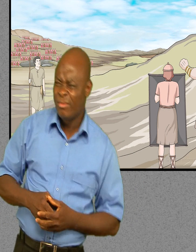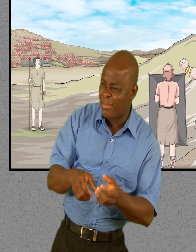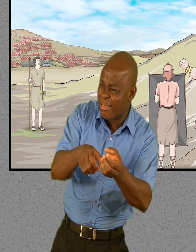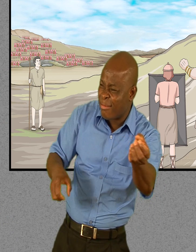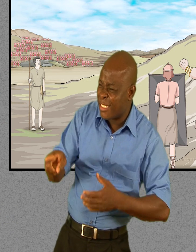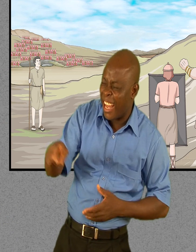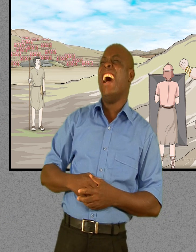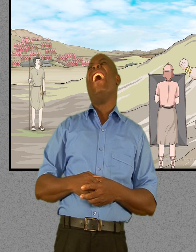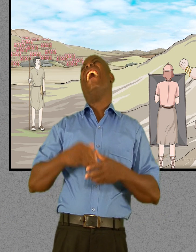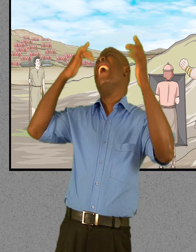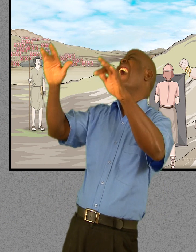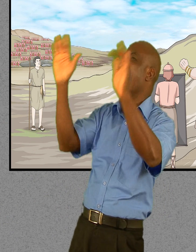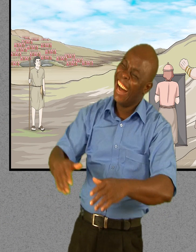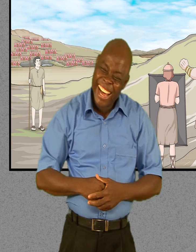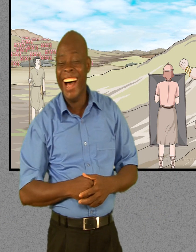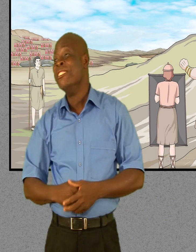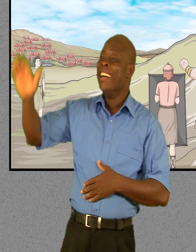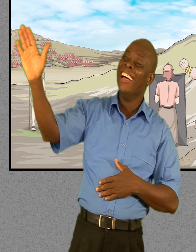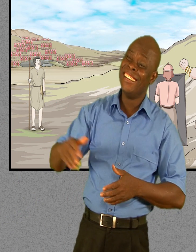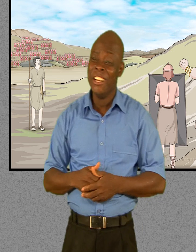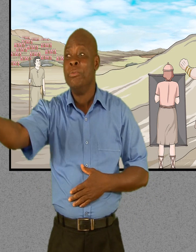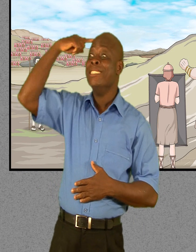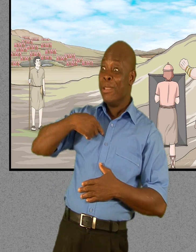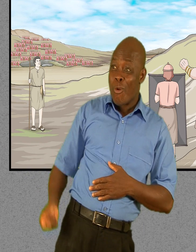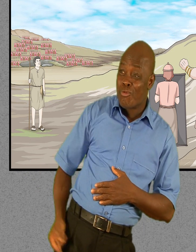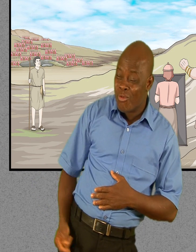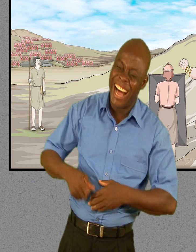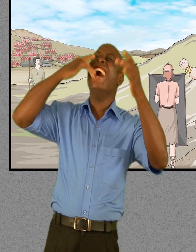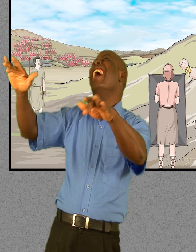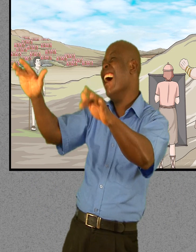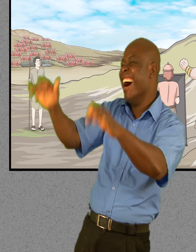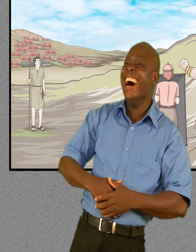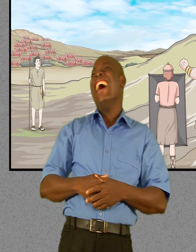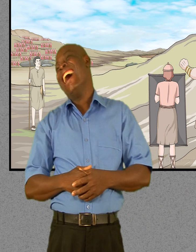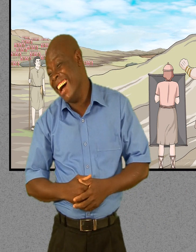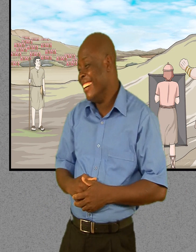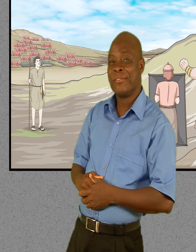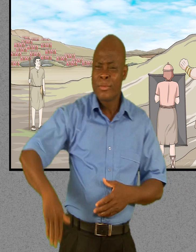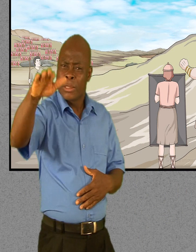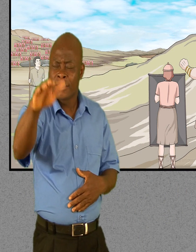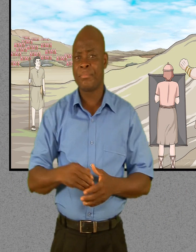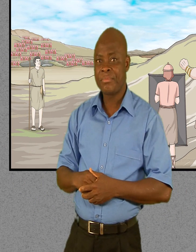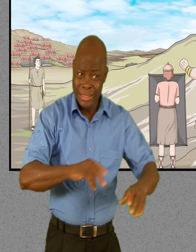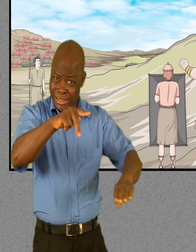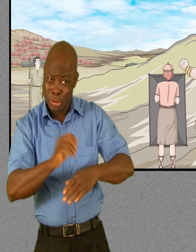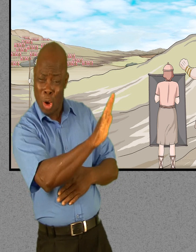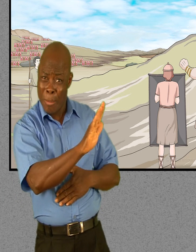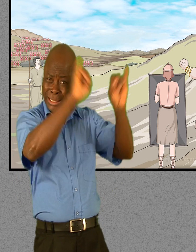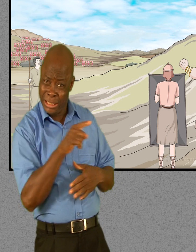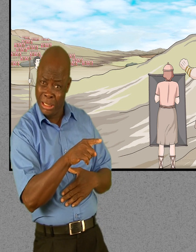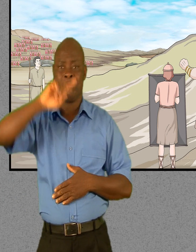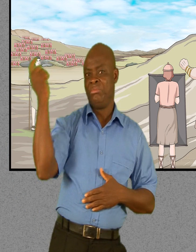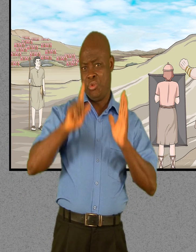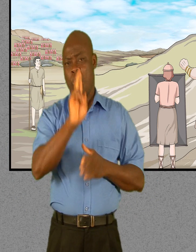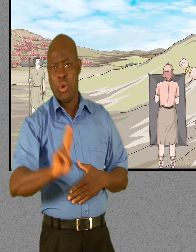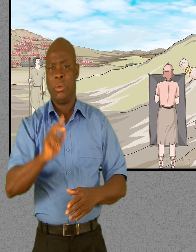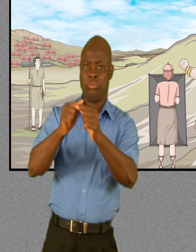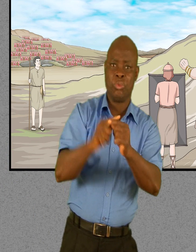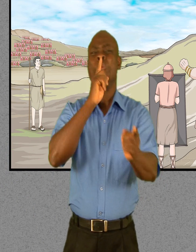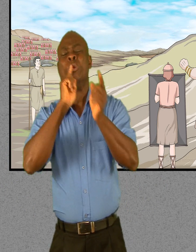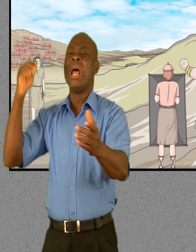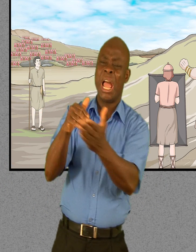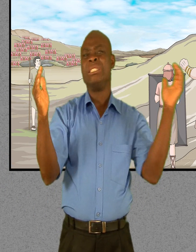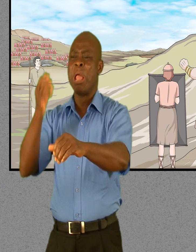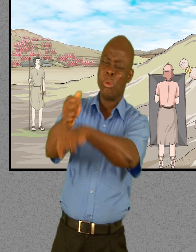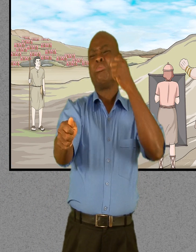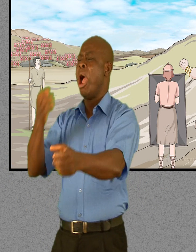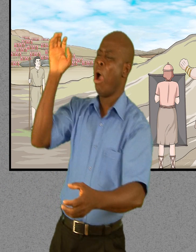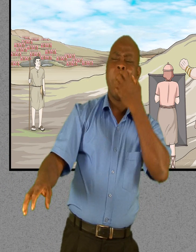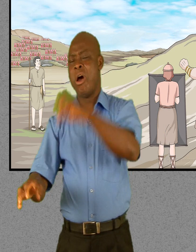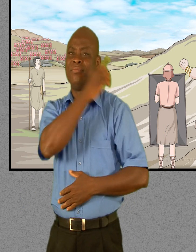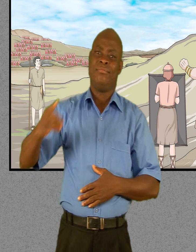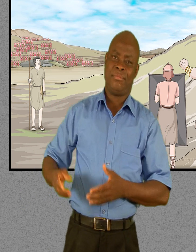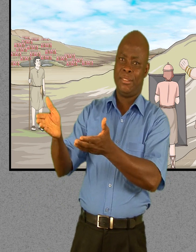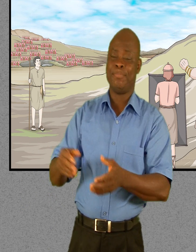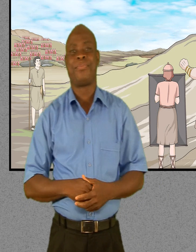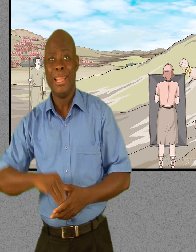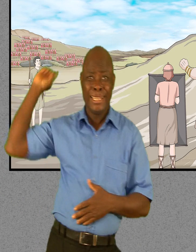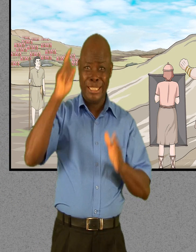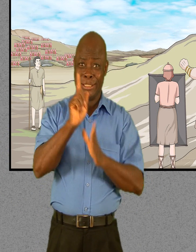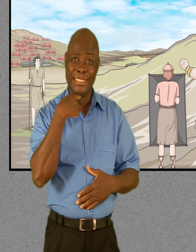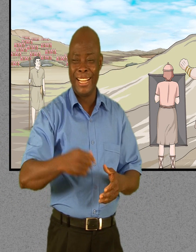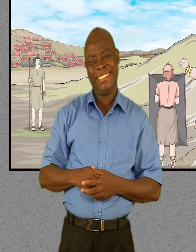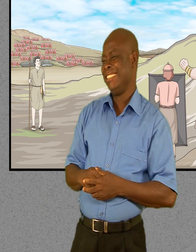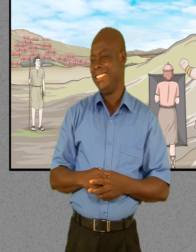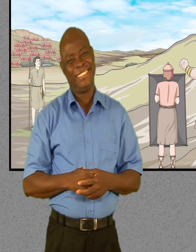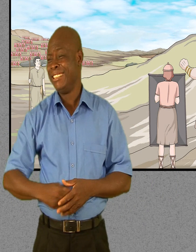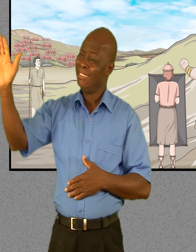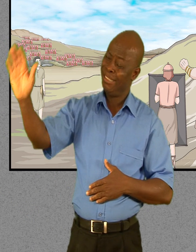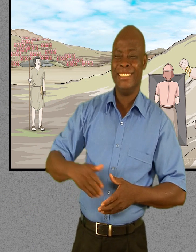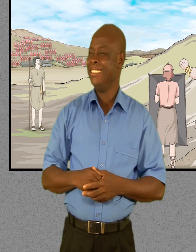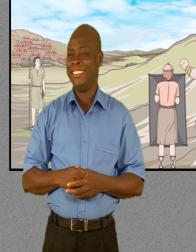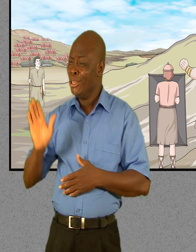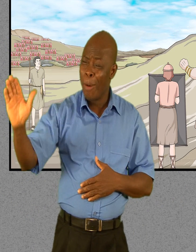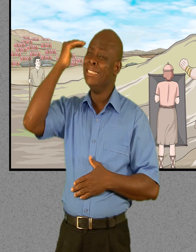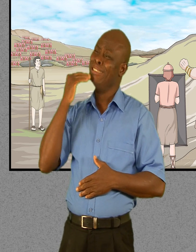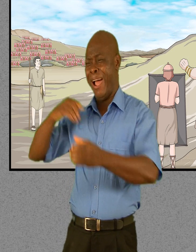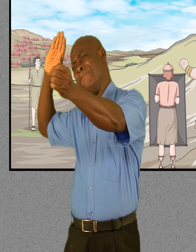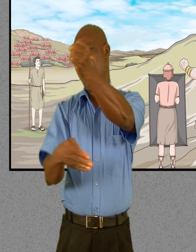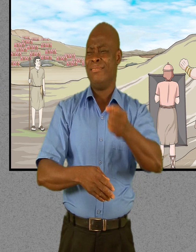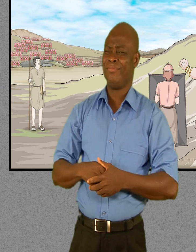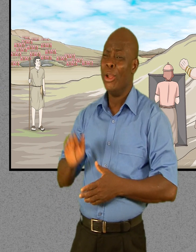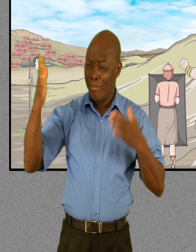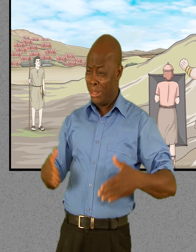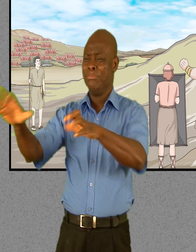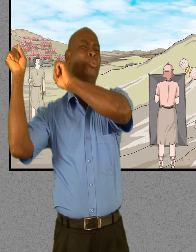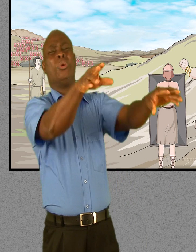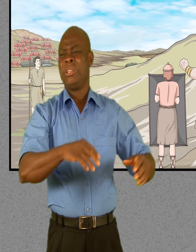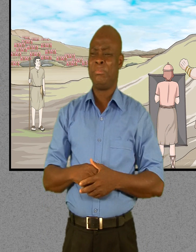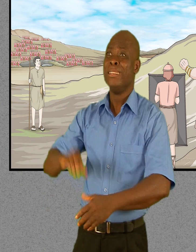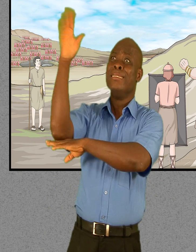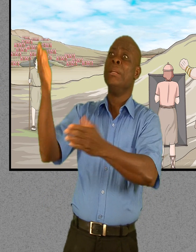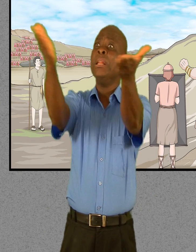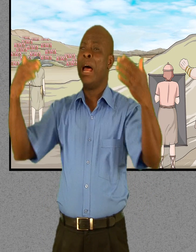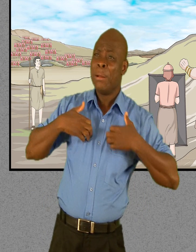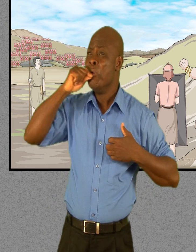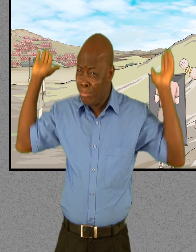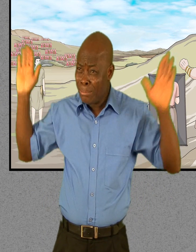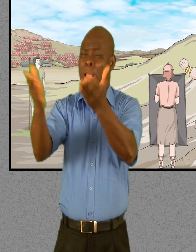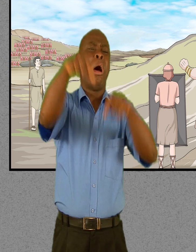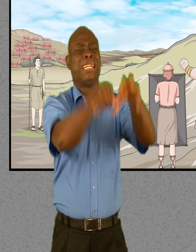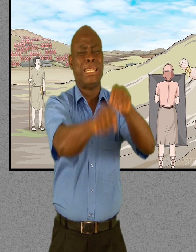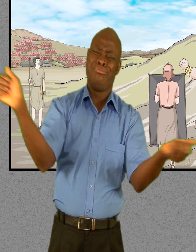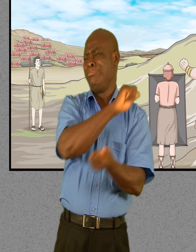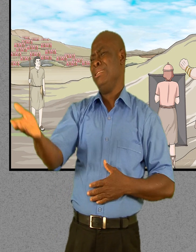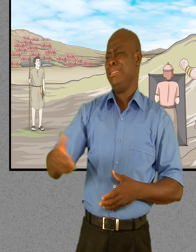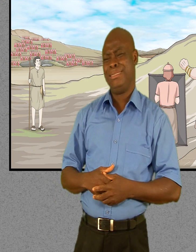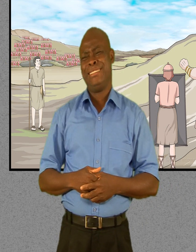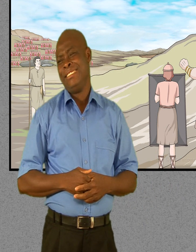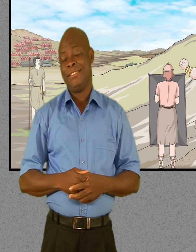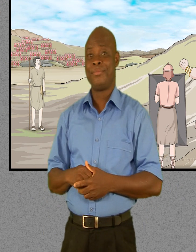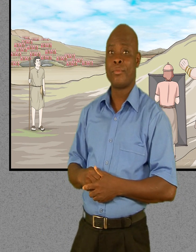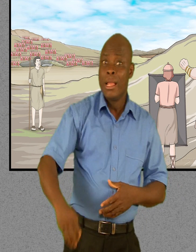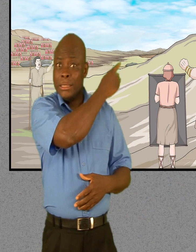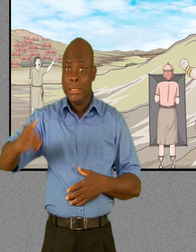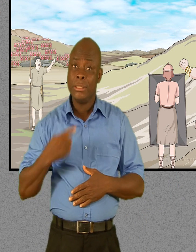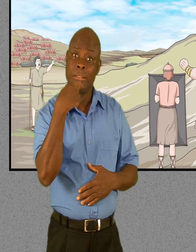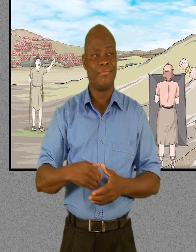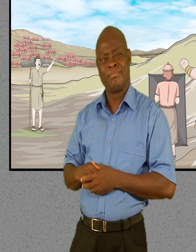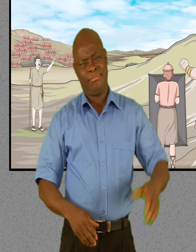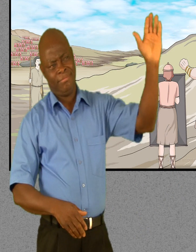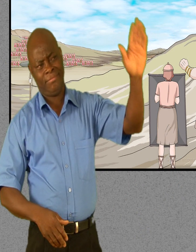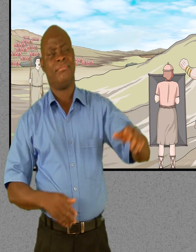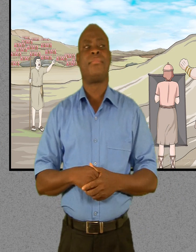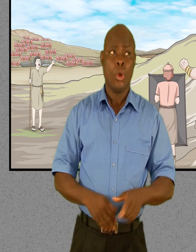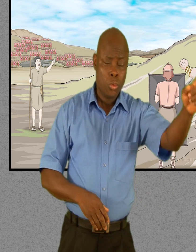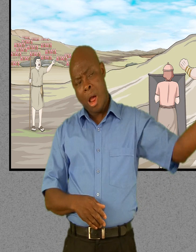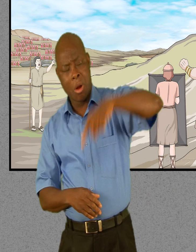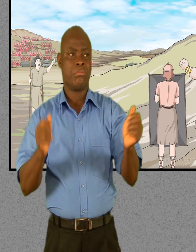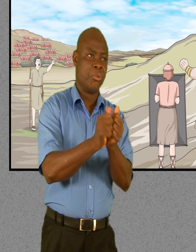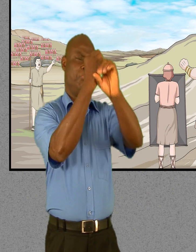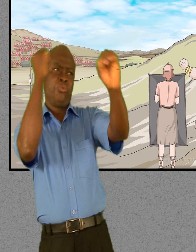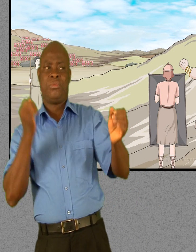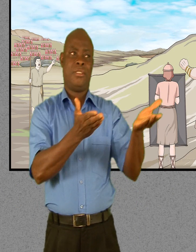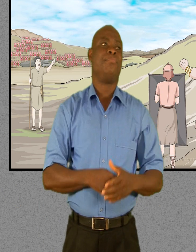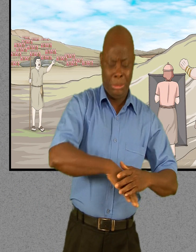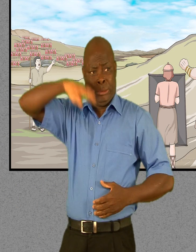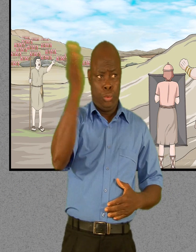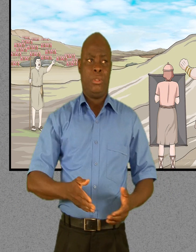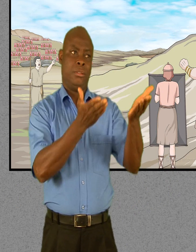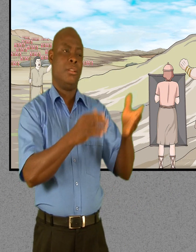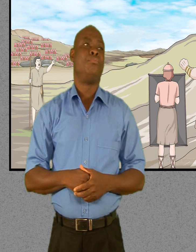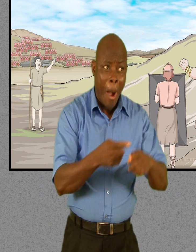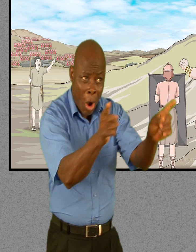But David said to the Philistine, “You come against me with sword and spear and javelin, but I come against you in the name of the LORD of Hosts, the God of the armies of Israel, whom you have defied.